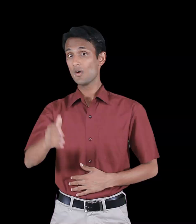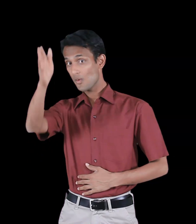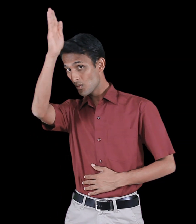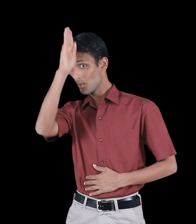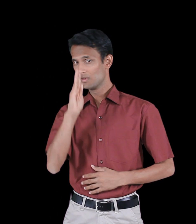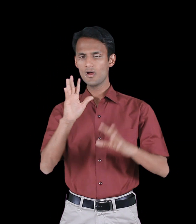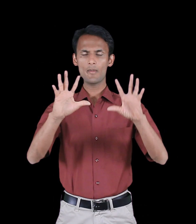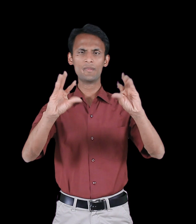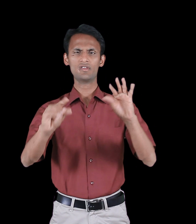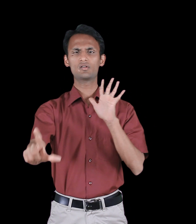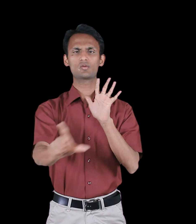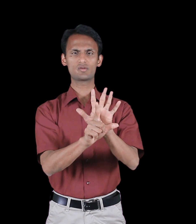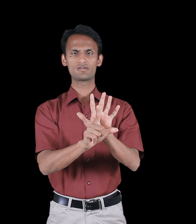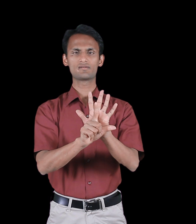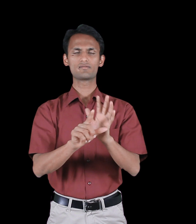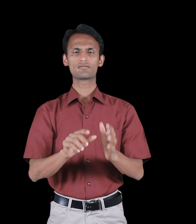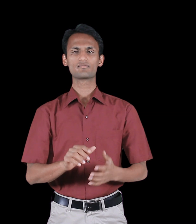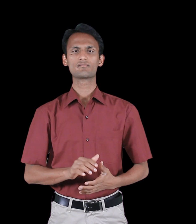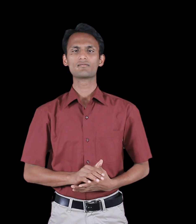The ten commandments